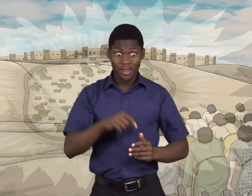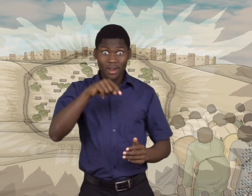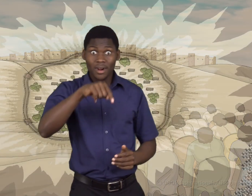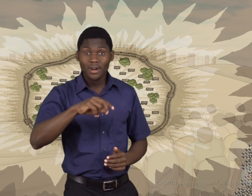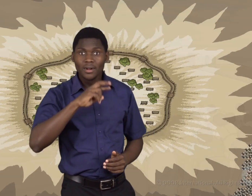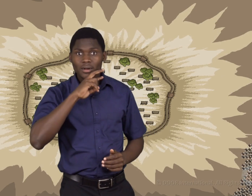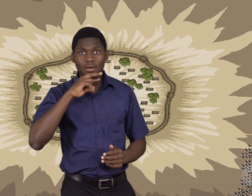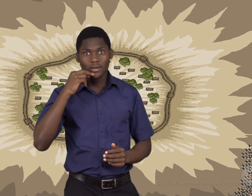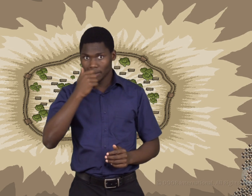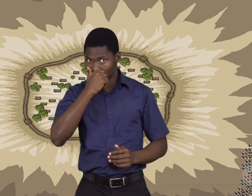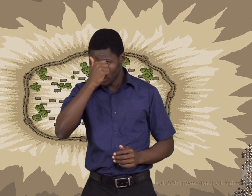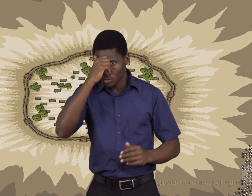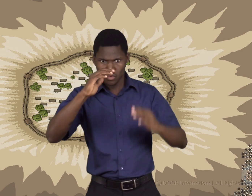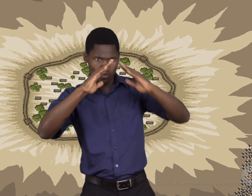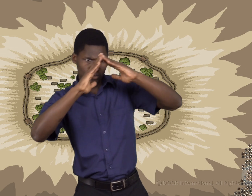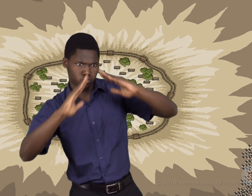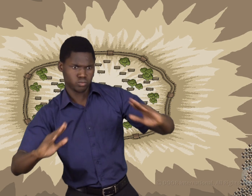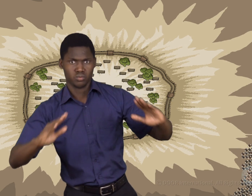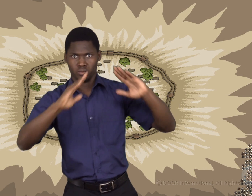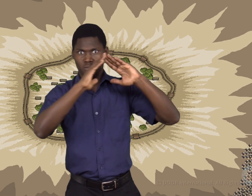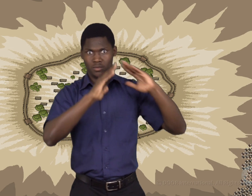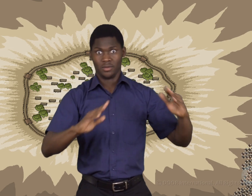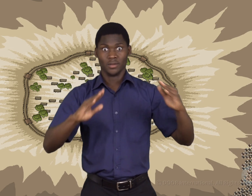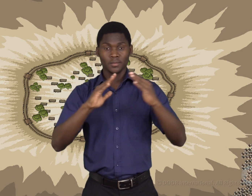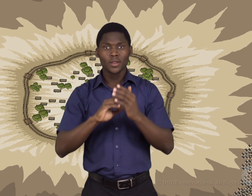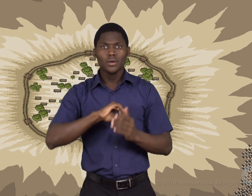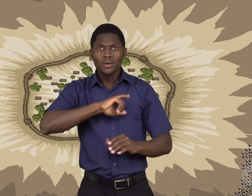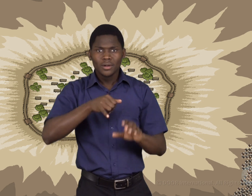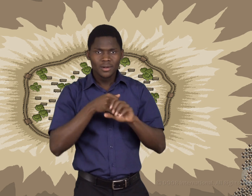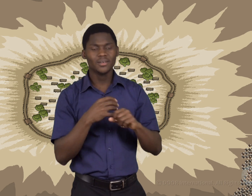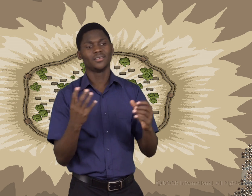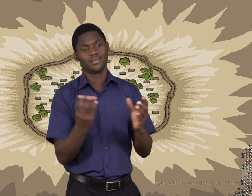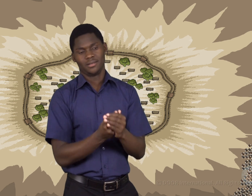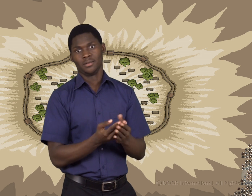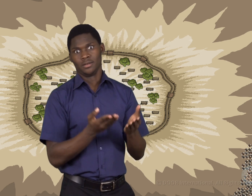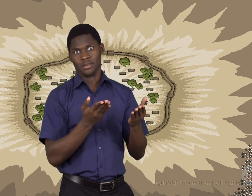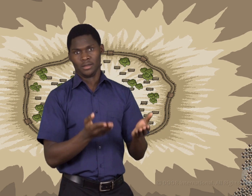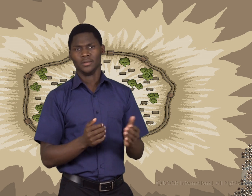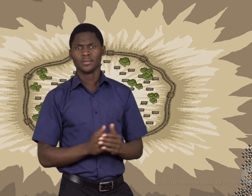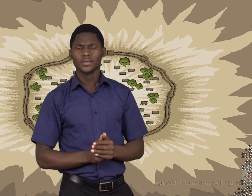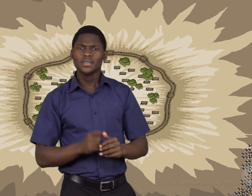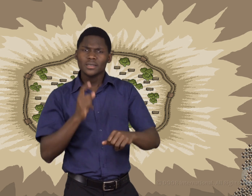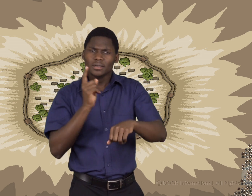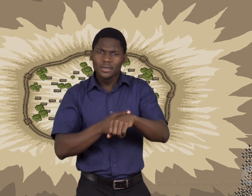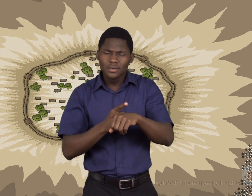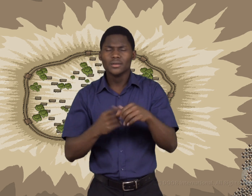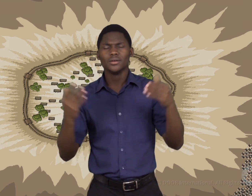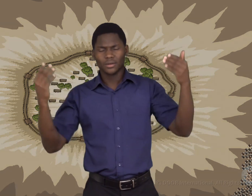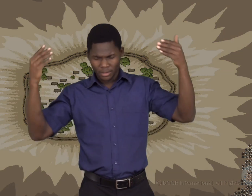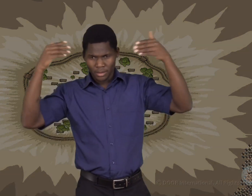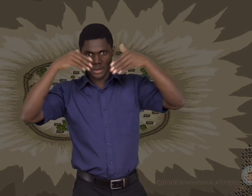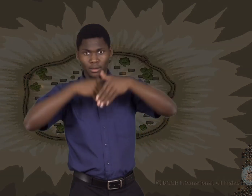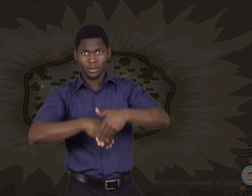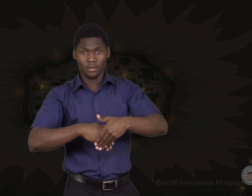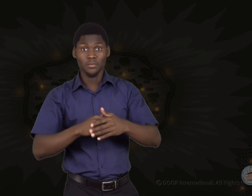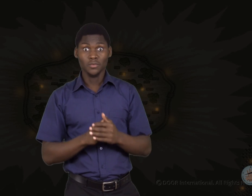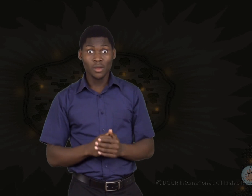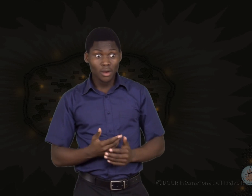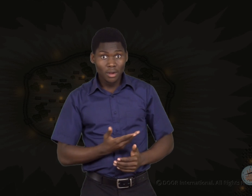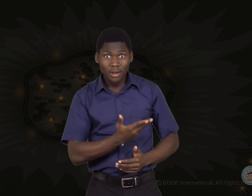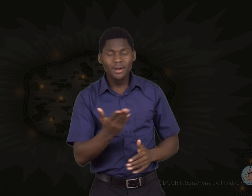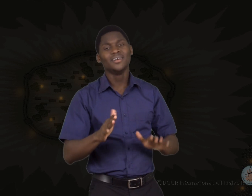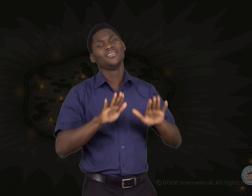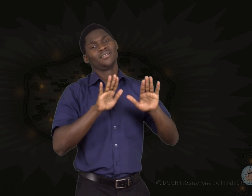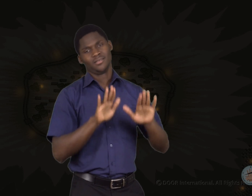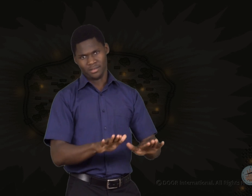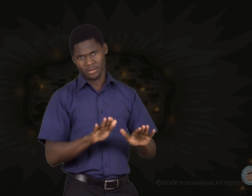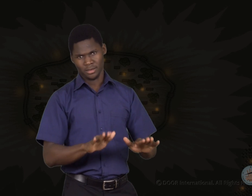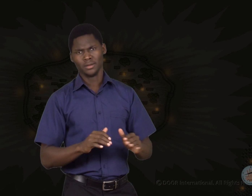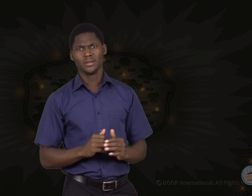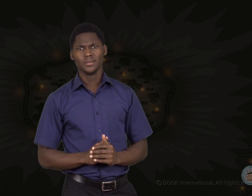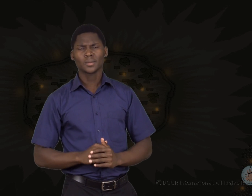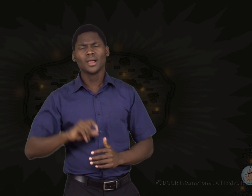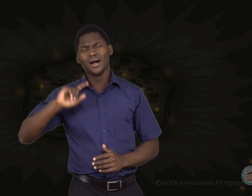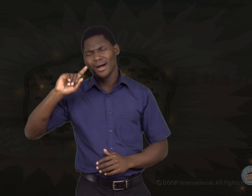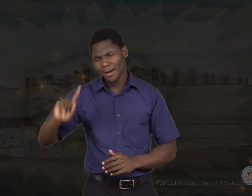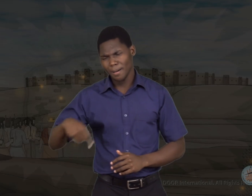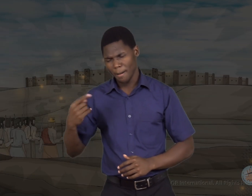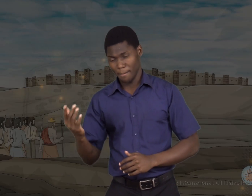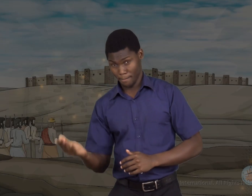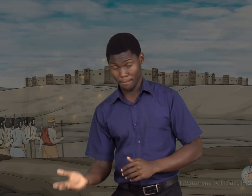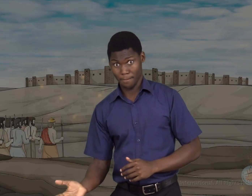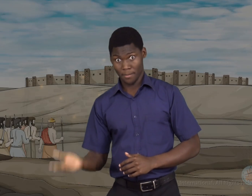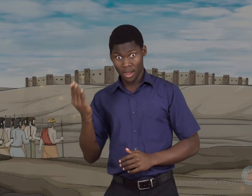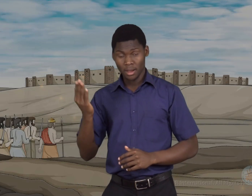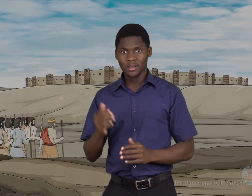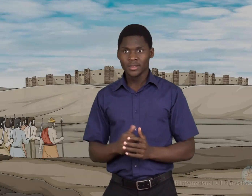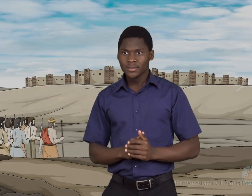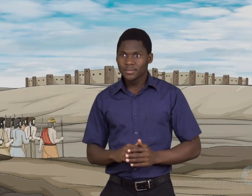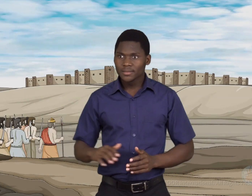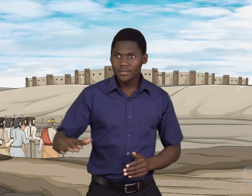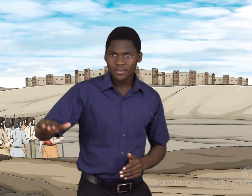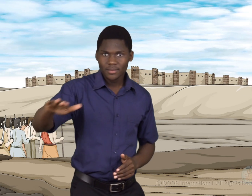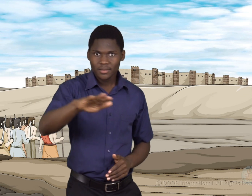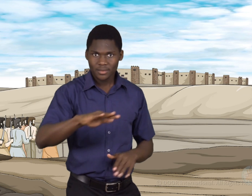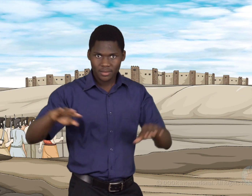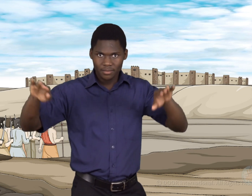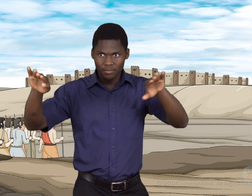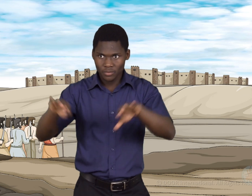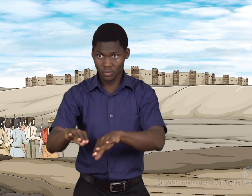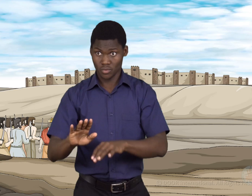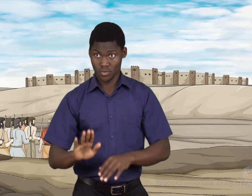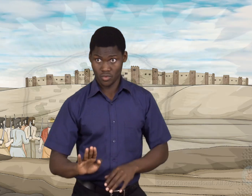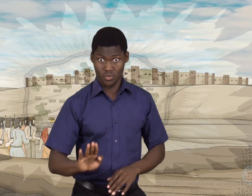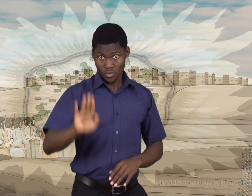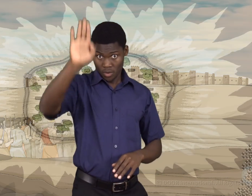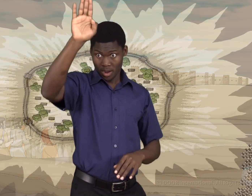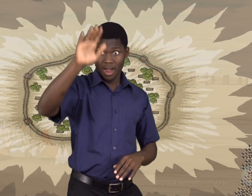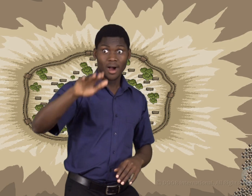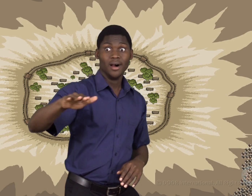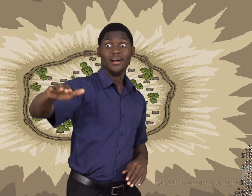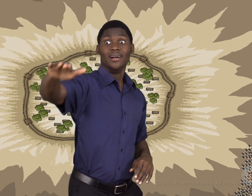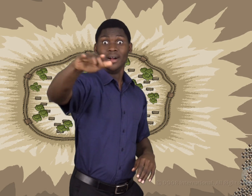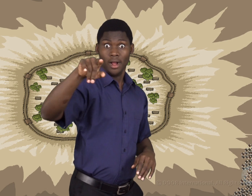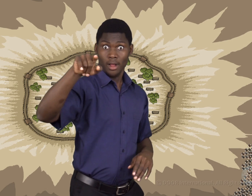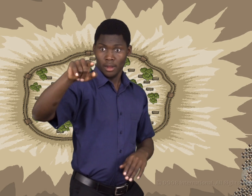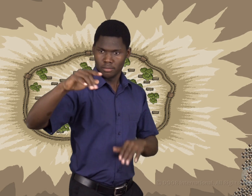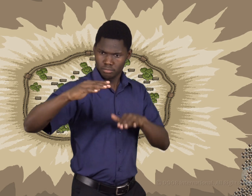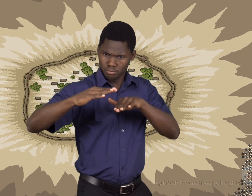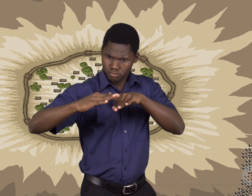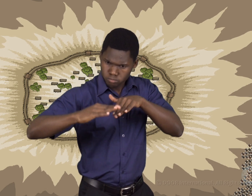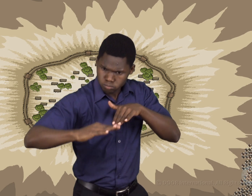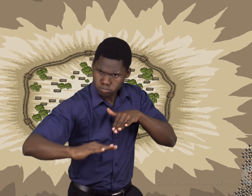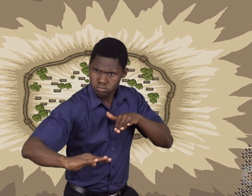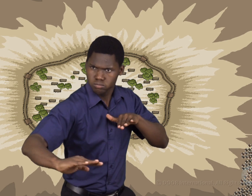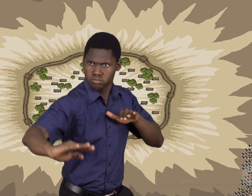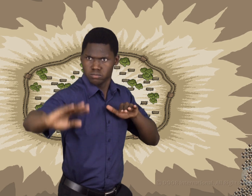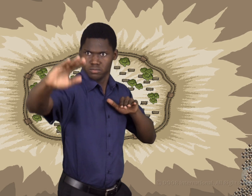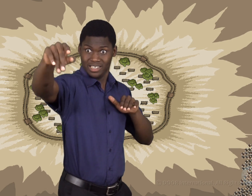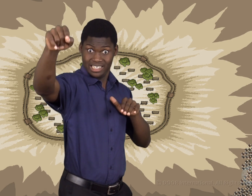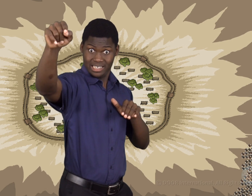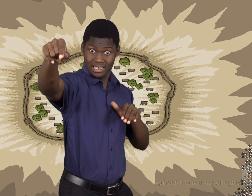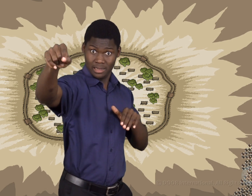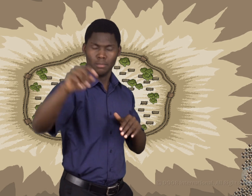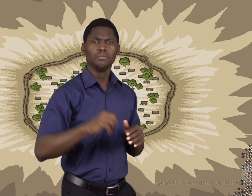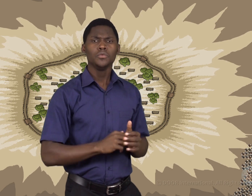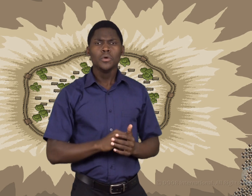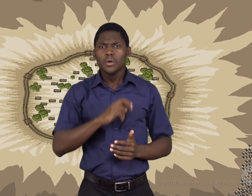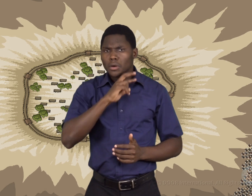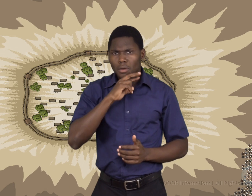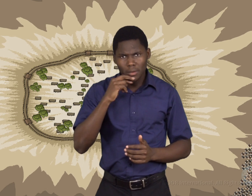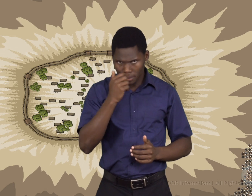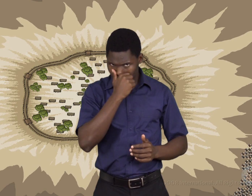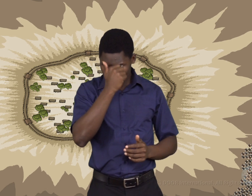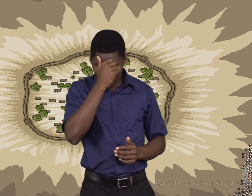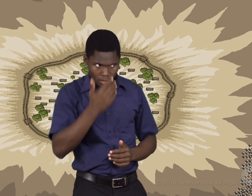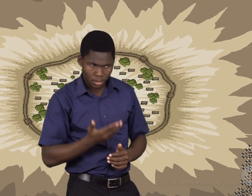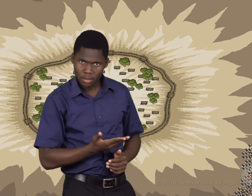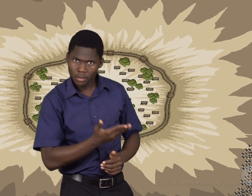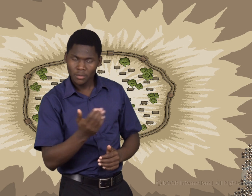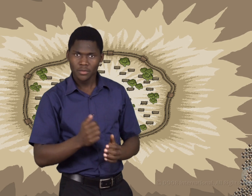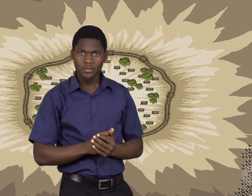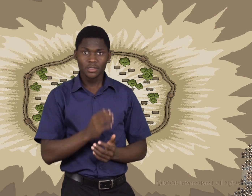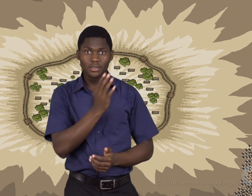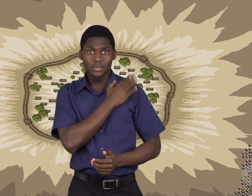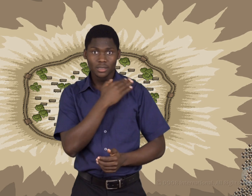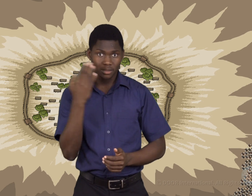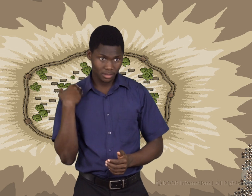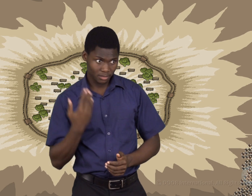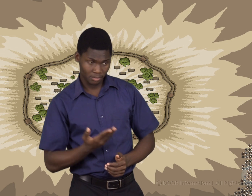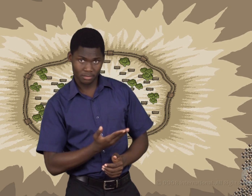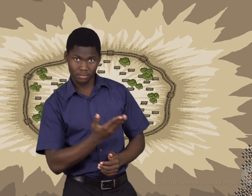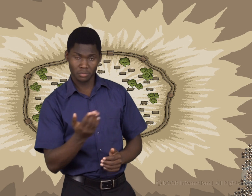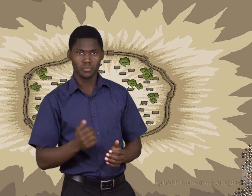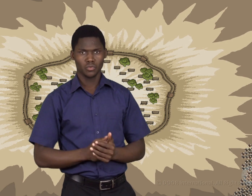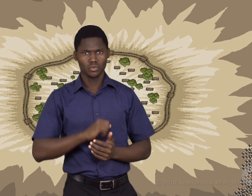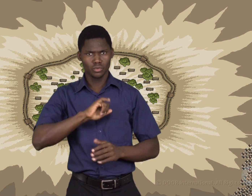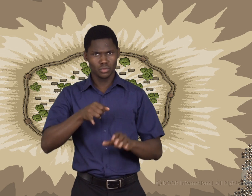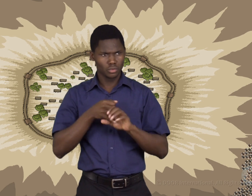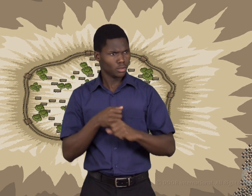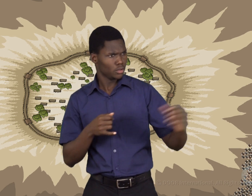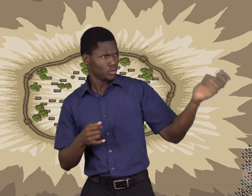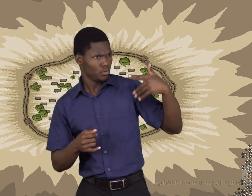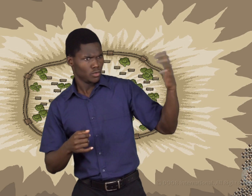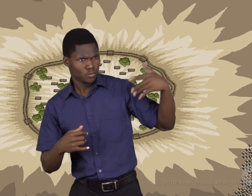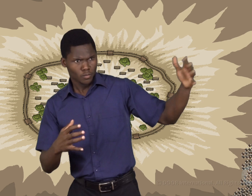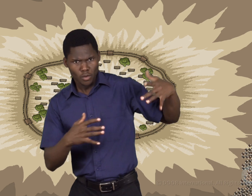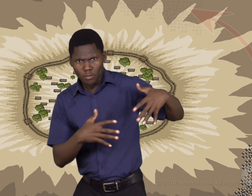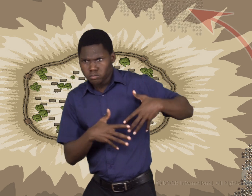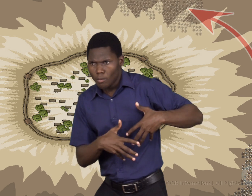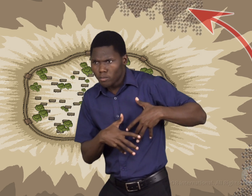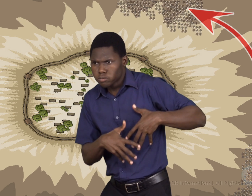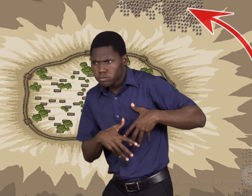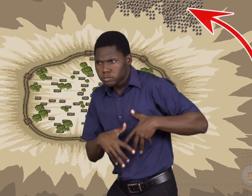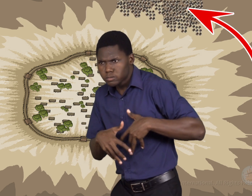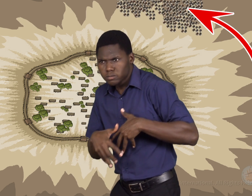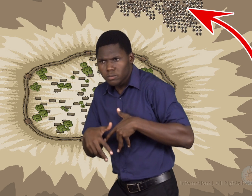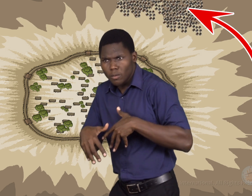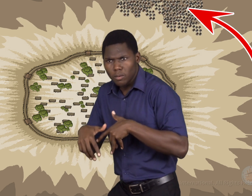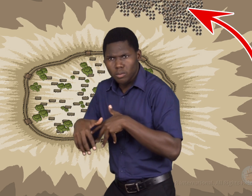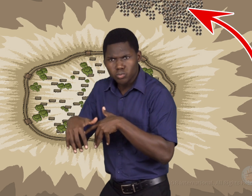Joshua got up early the next morning and mobilized his men, and he and the elders of Israel marched before them up to Ai. Then all the troops who were with him marched up and approached the city.